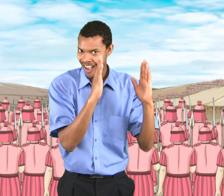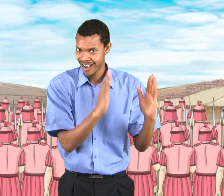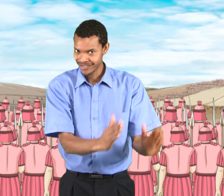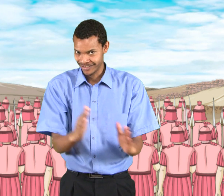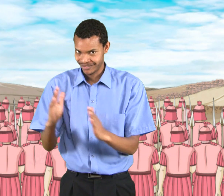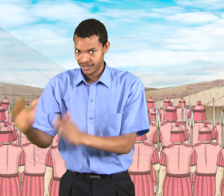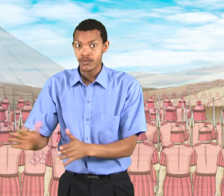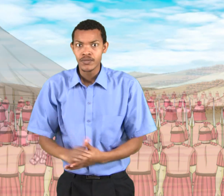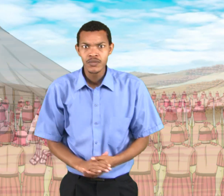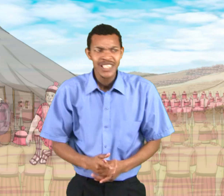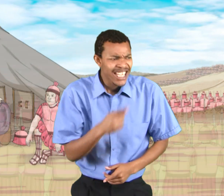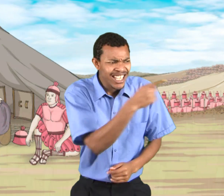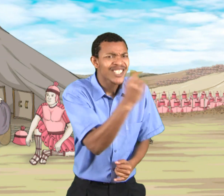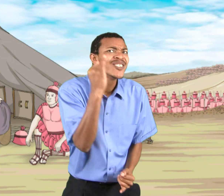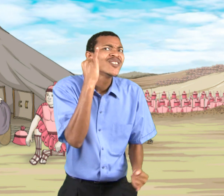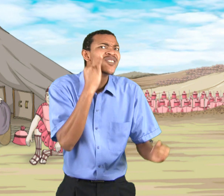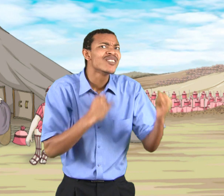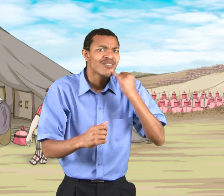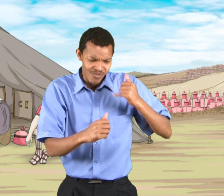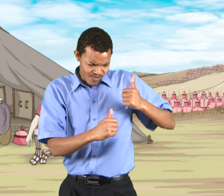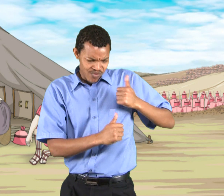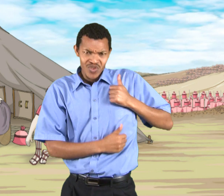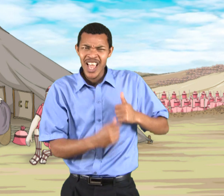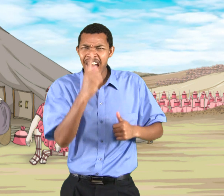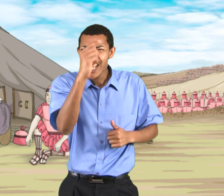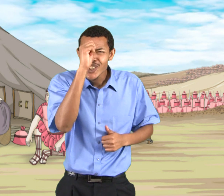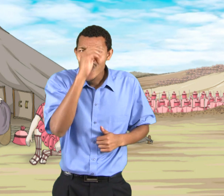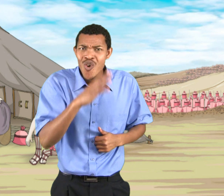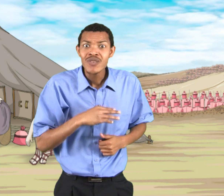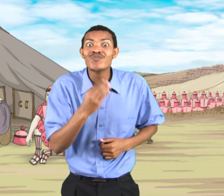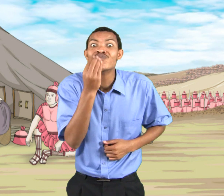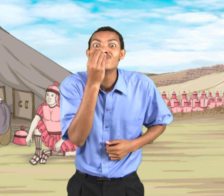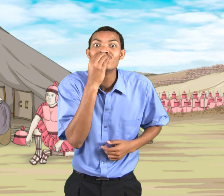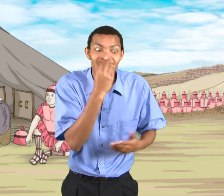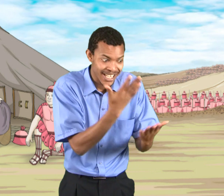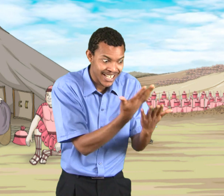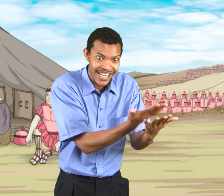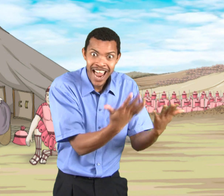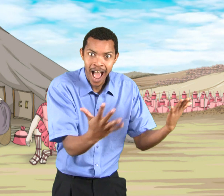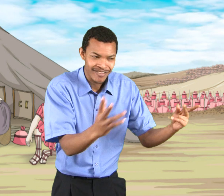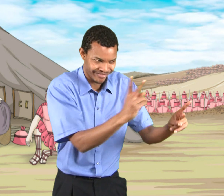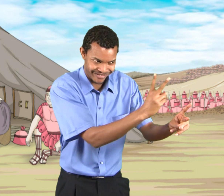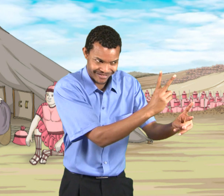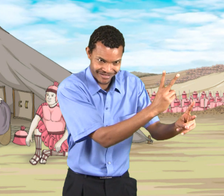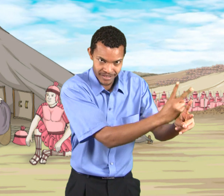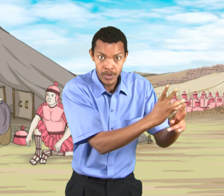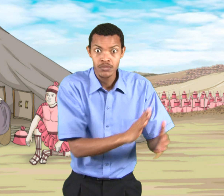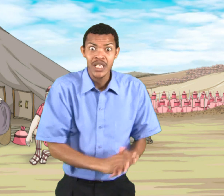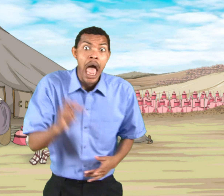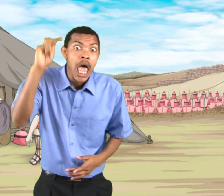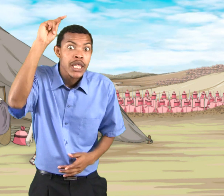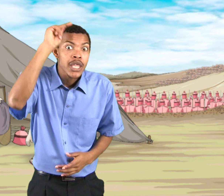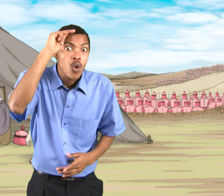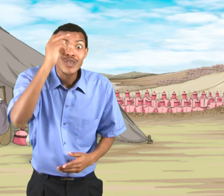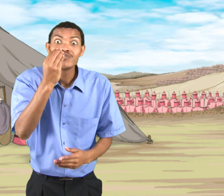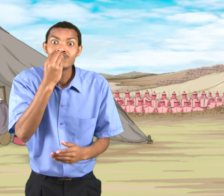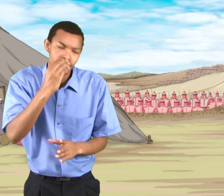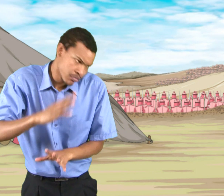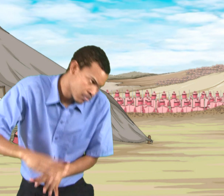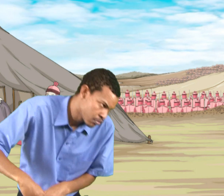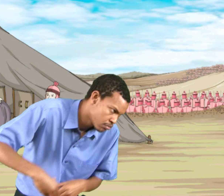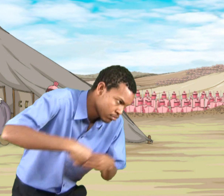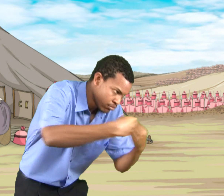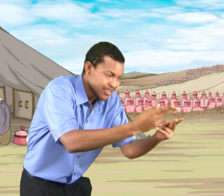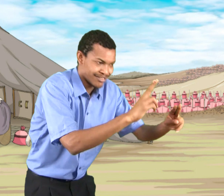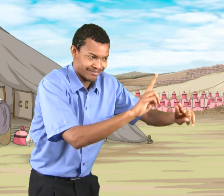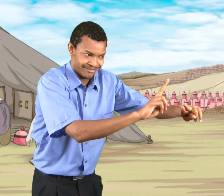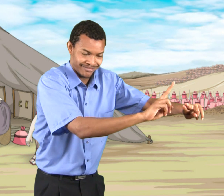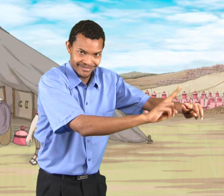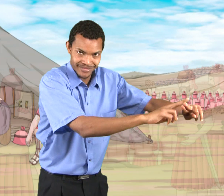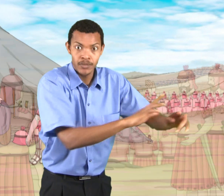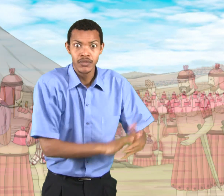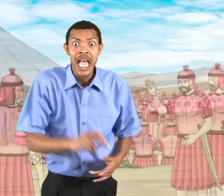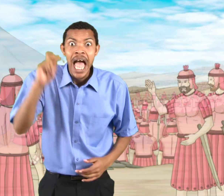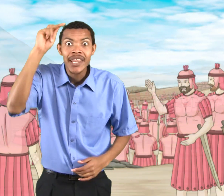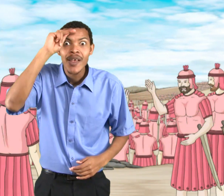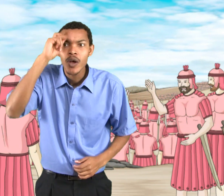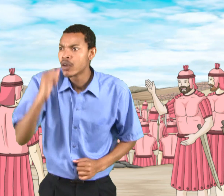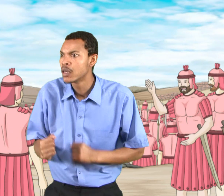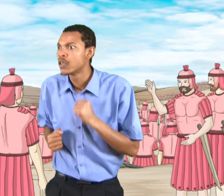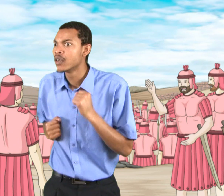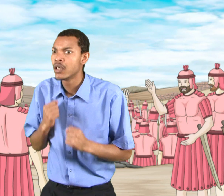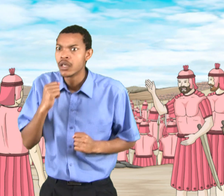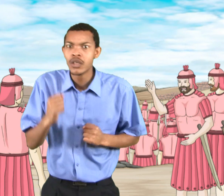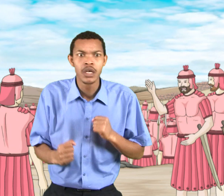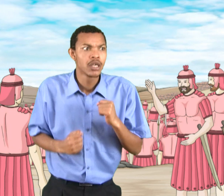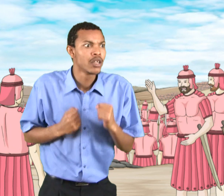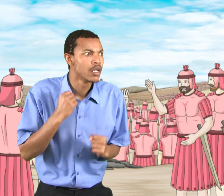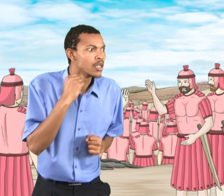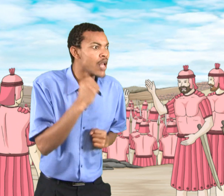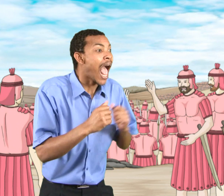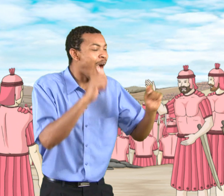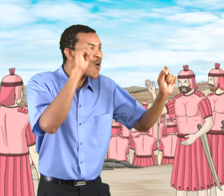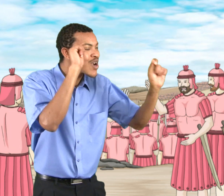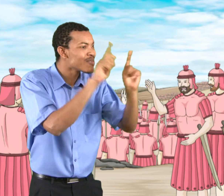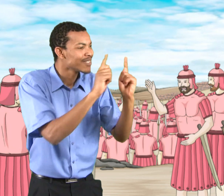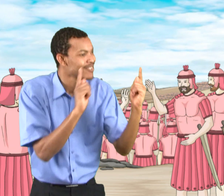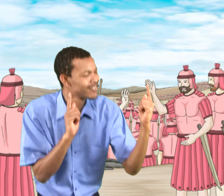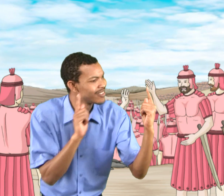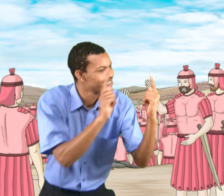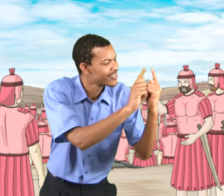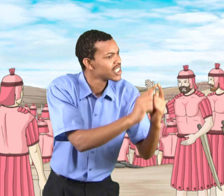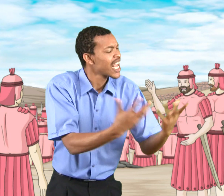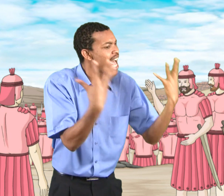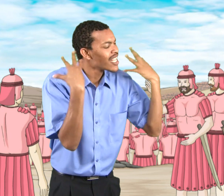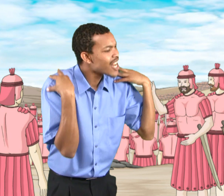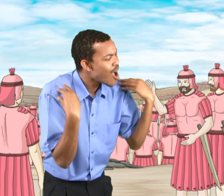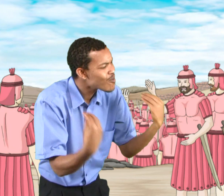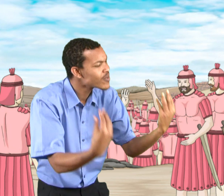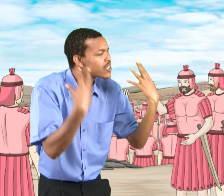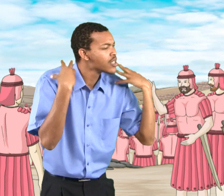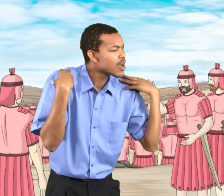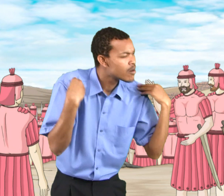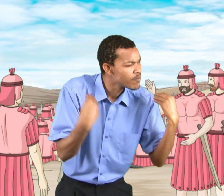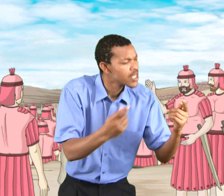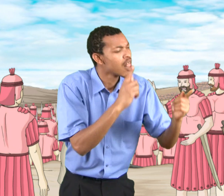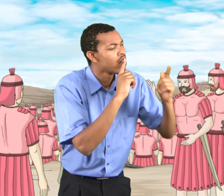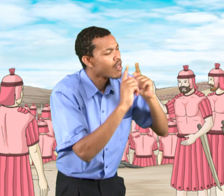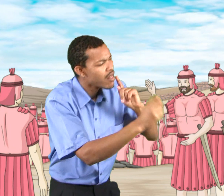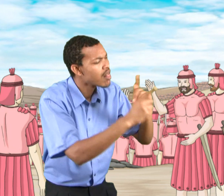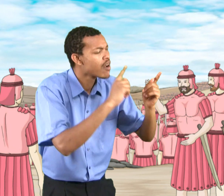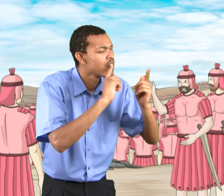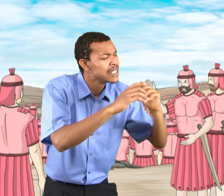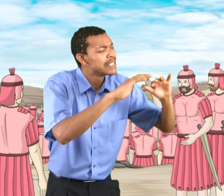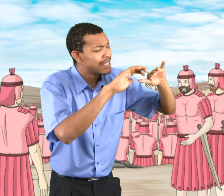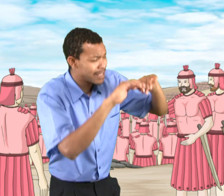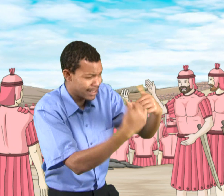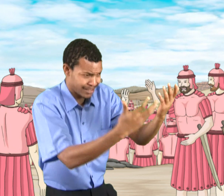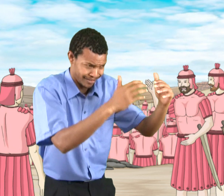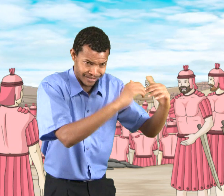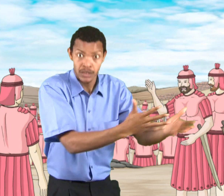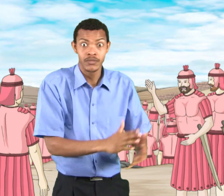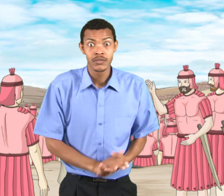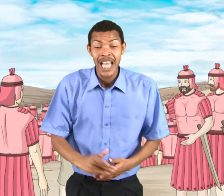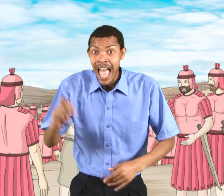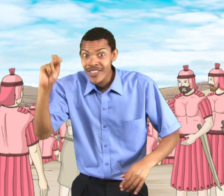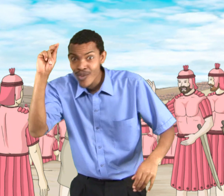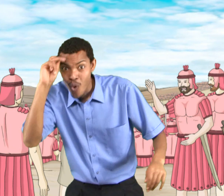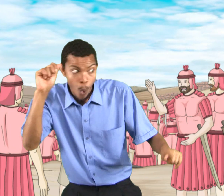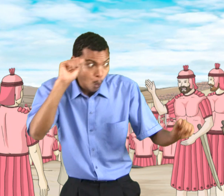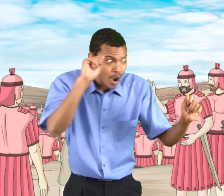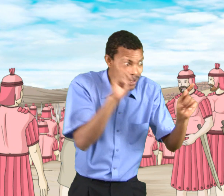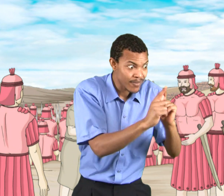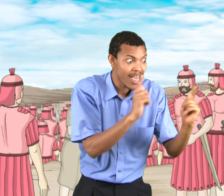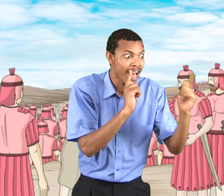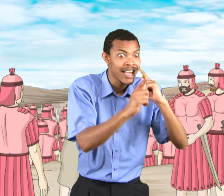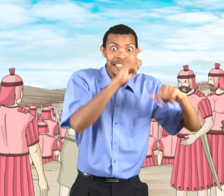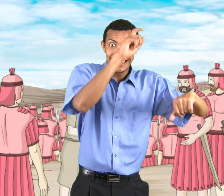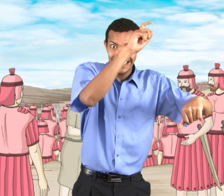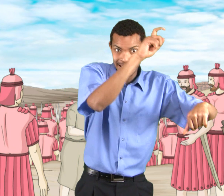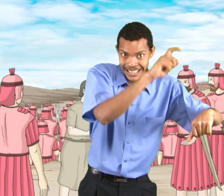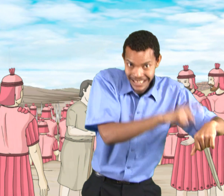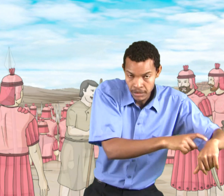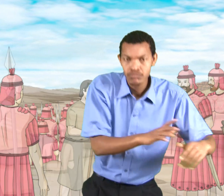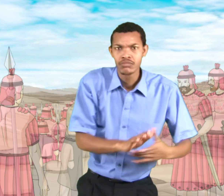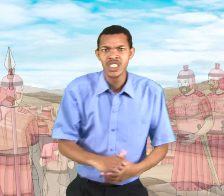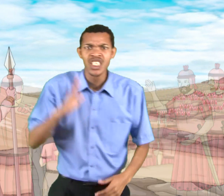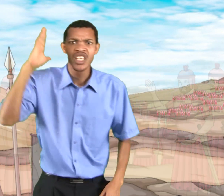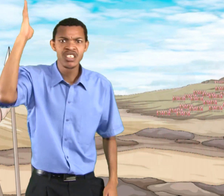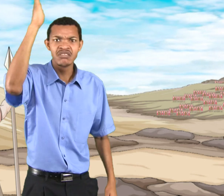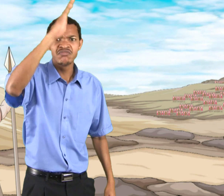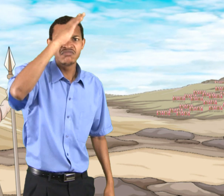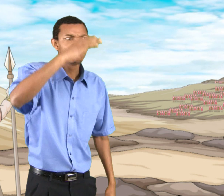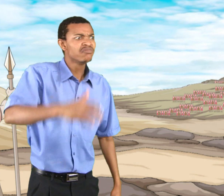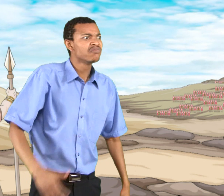Then David left his supplies in the care of the quartermaster and ran to the battle line. When he arrived, he asked his brothers how they were doing.